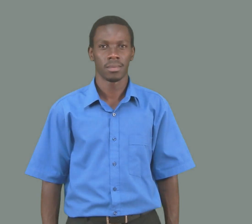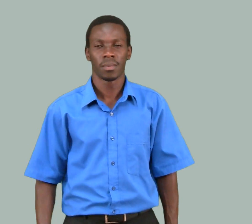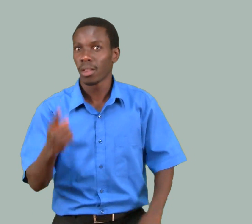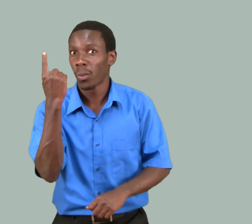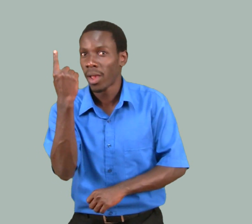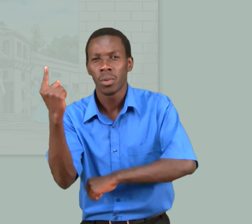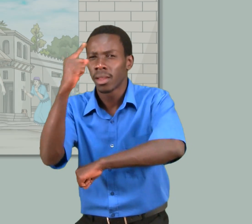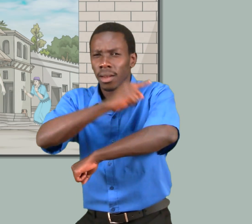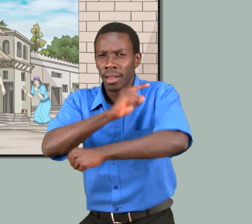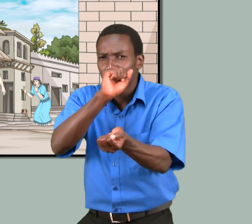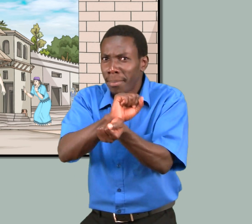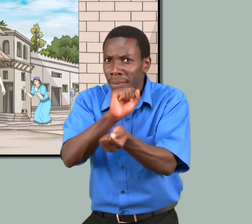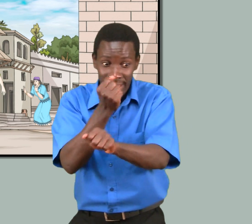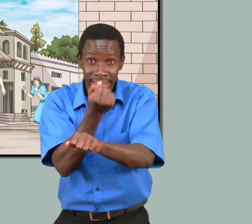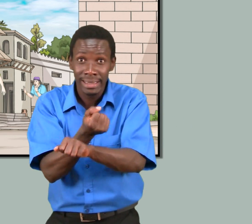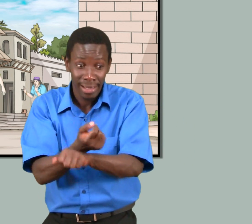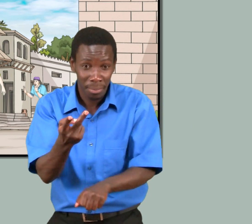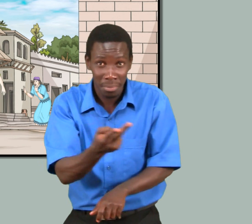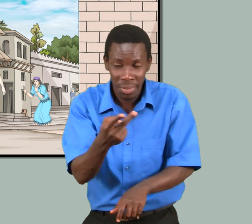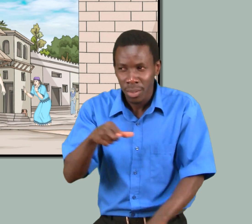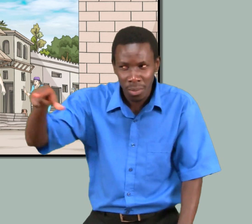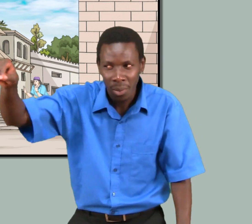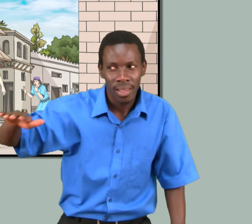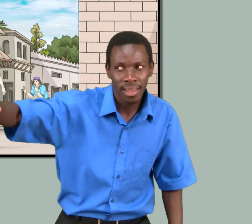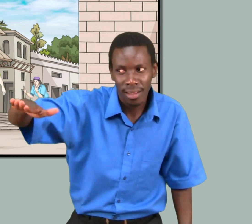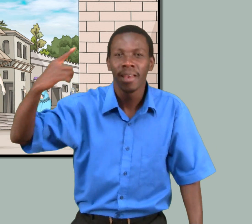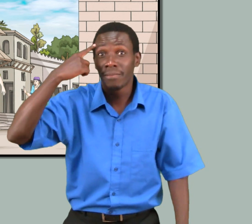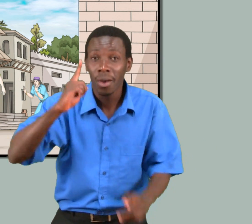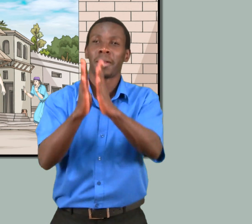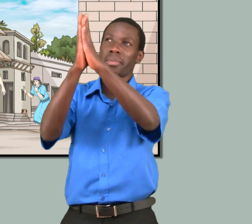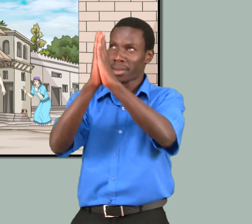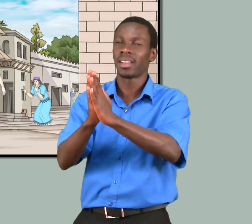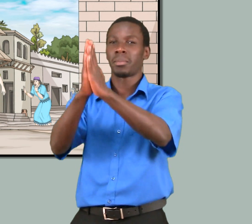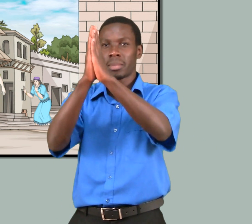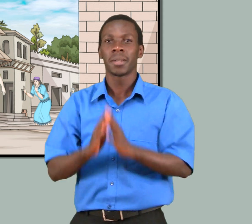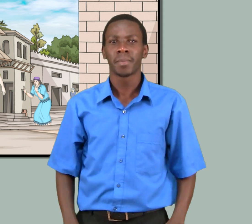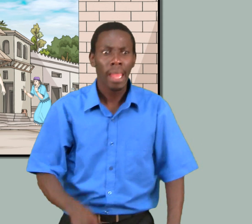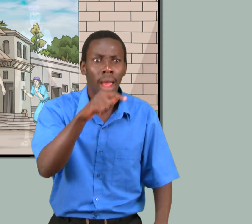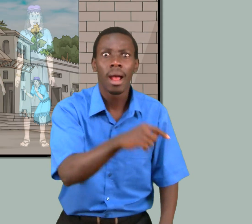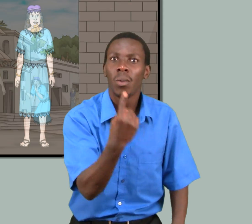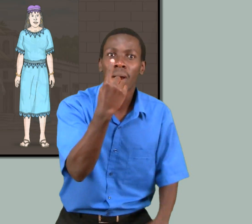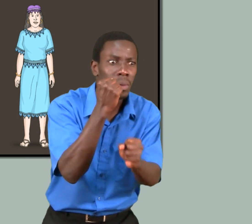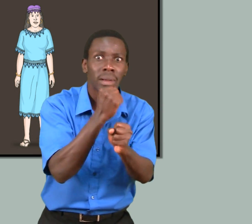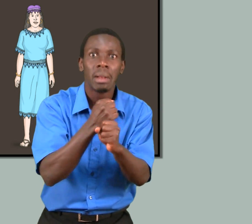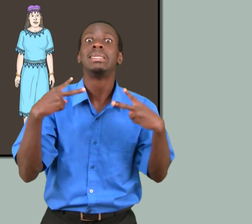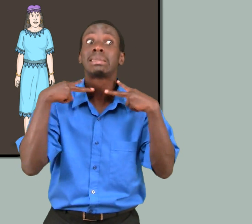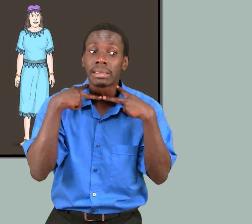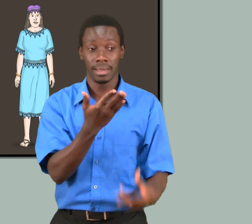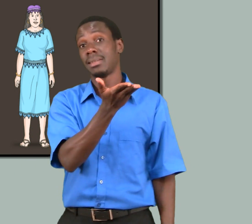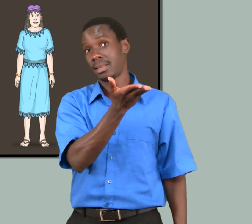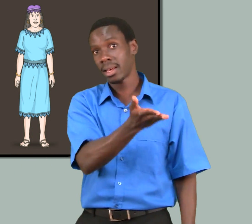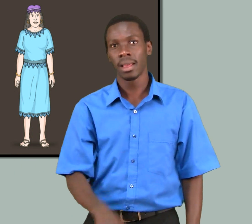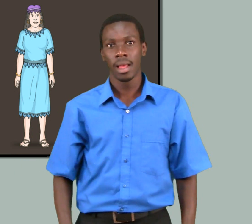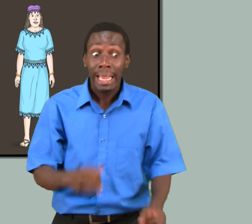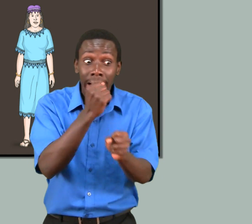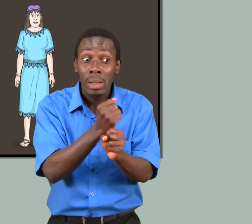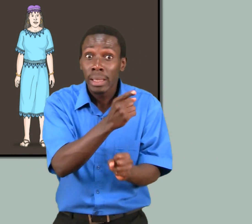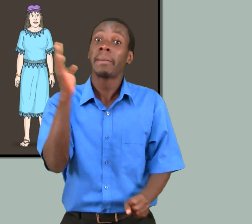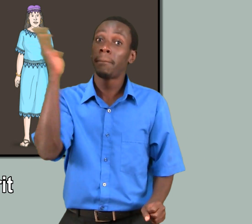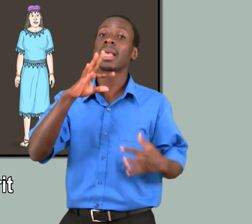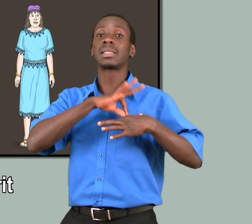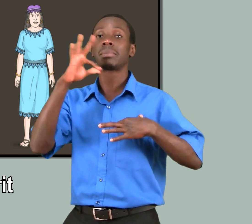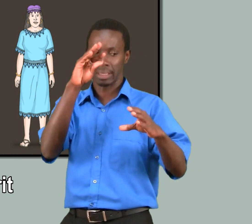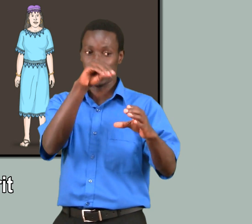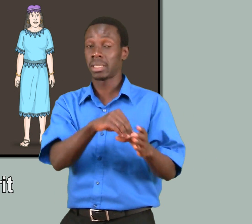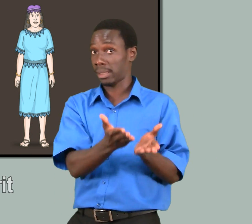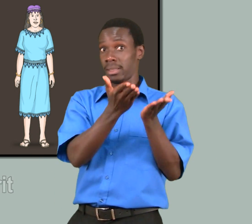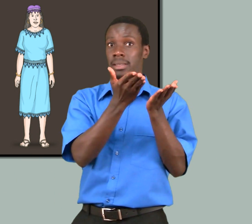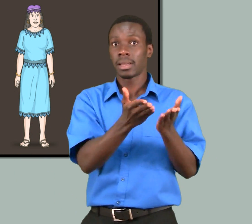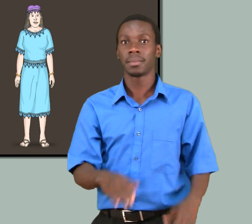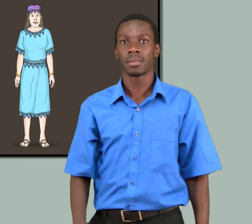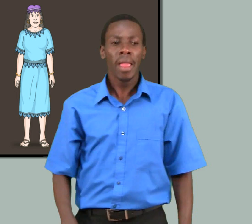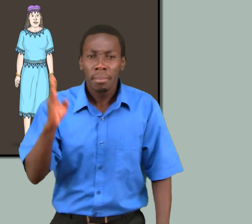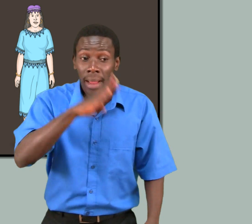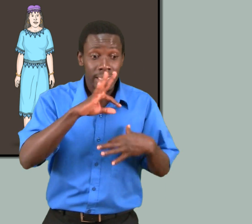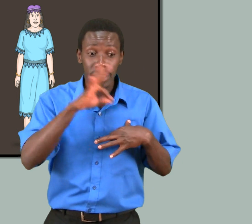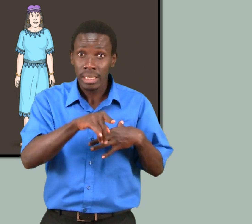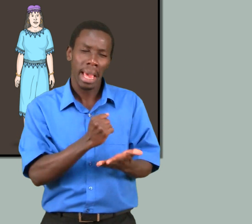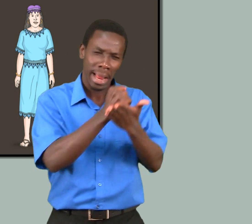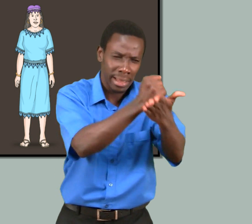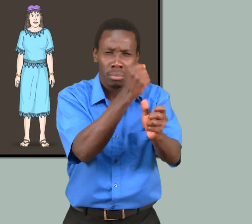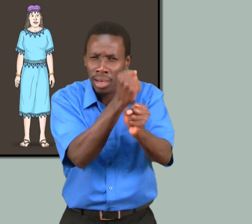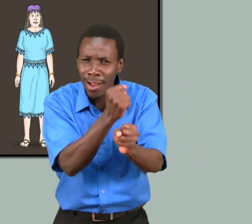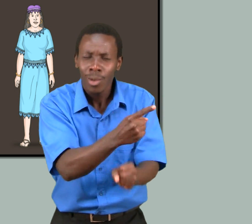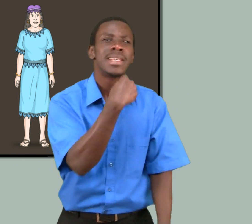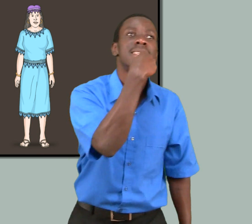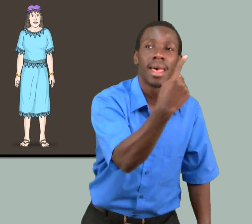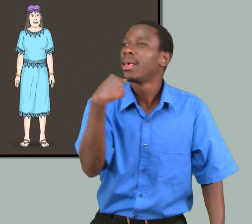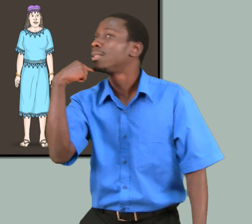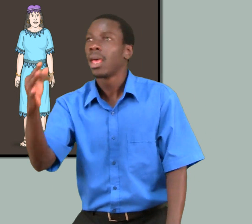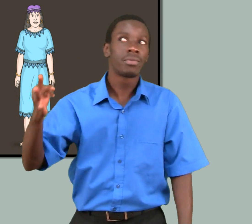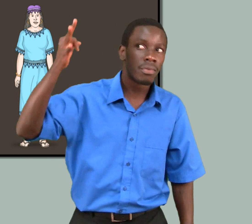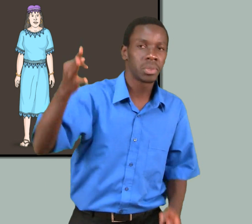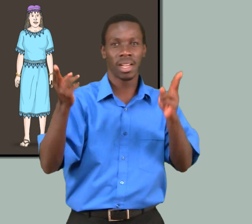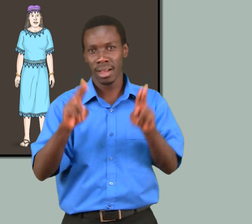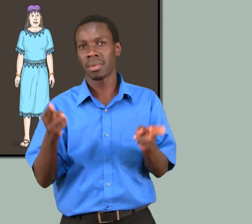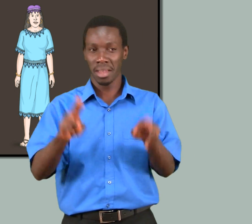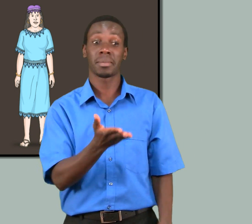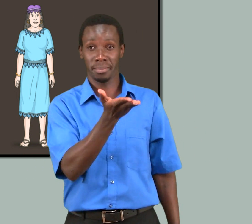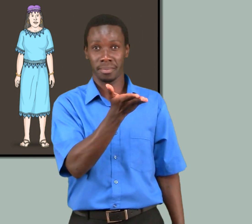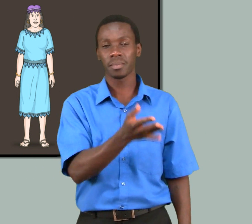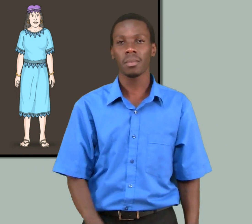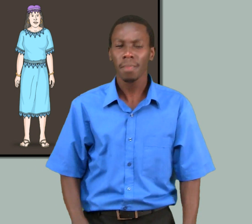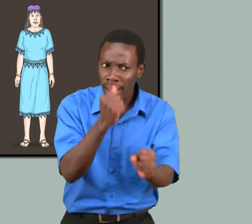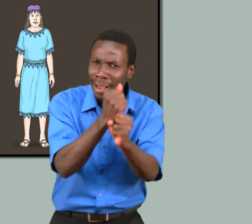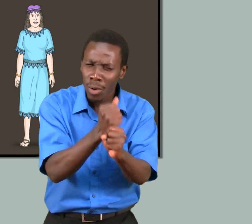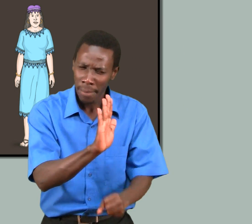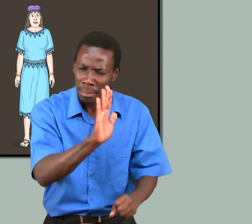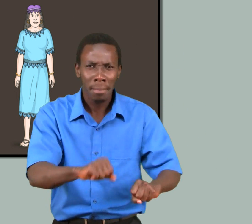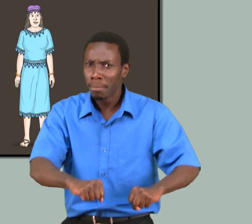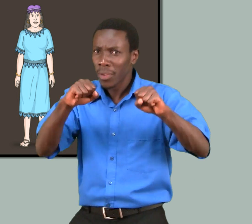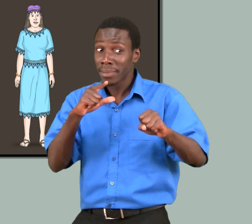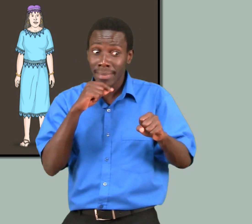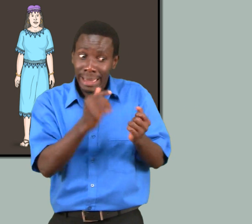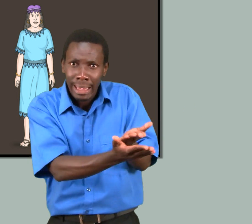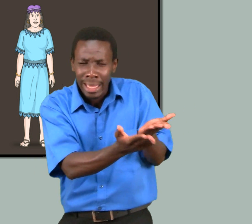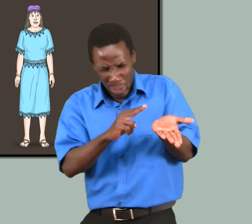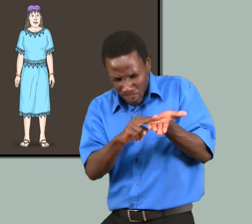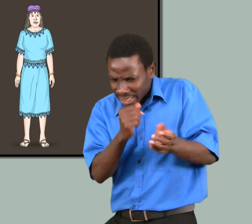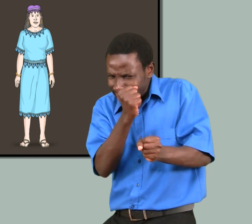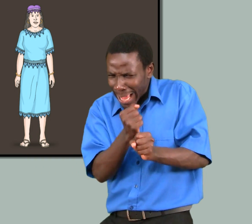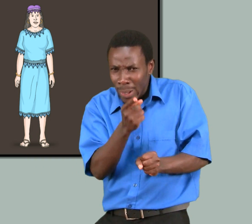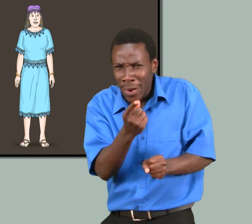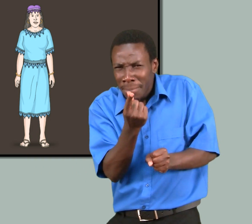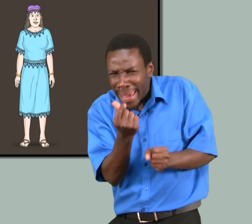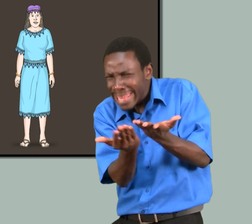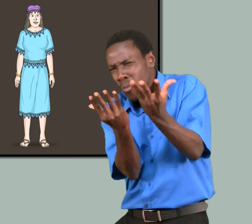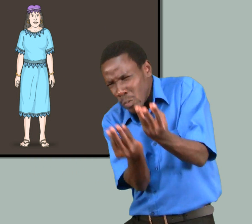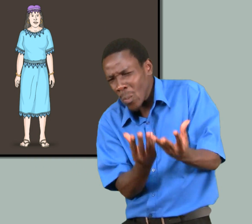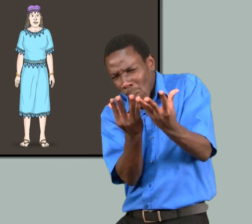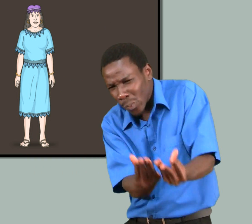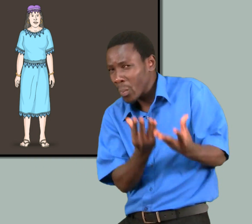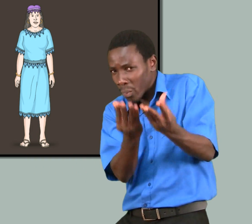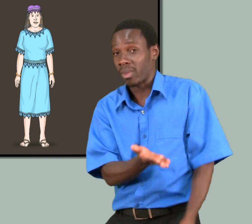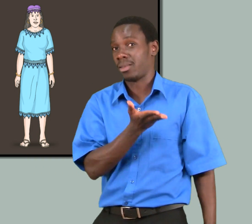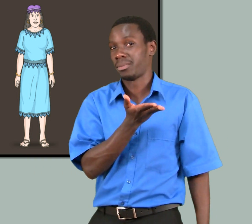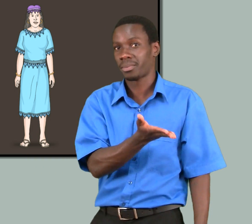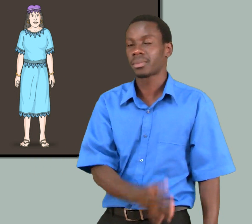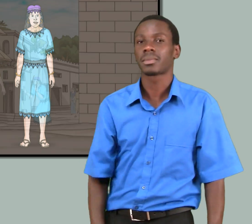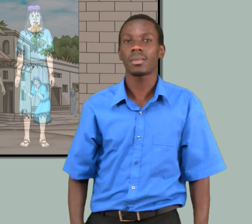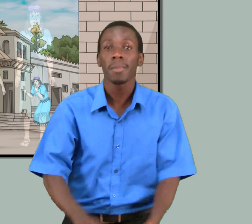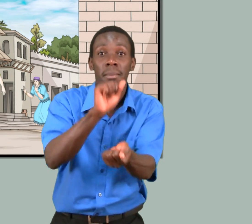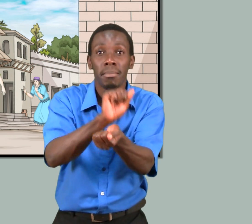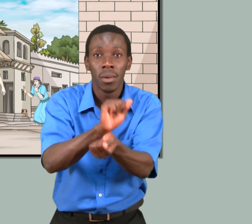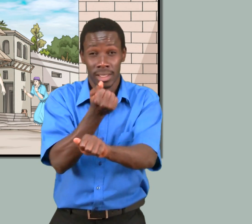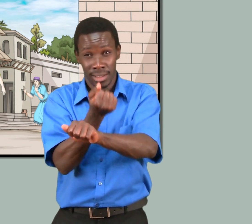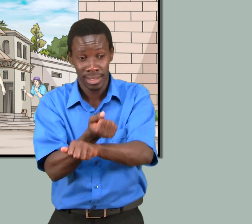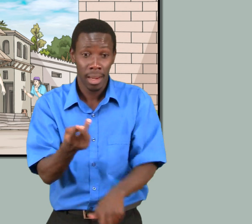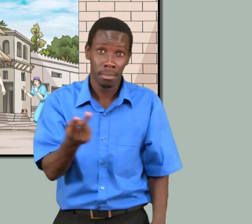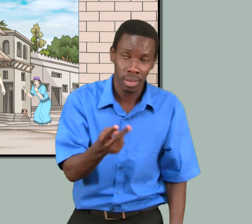One day as we were going to the place of prayer, we were met by a slave girl with a spirit of divination, who earned a large income for her masters by fortune-telling.